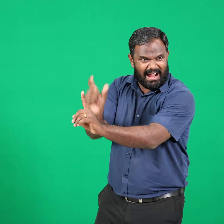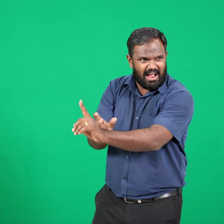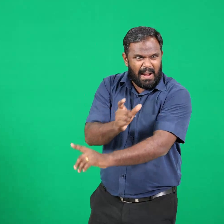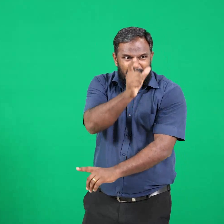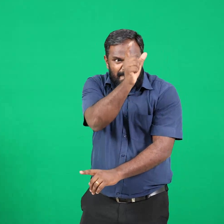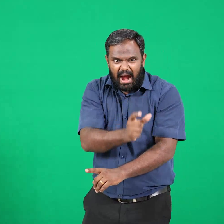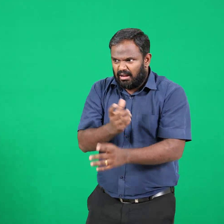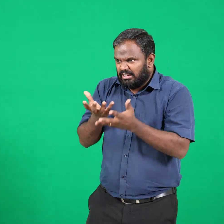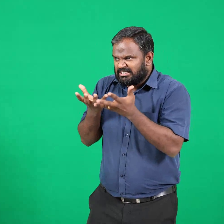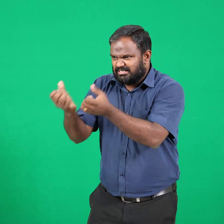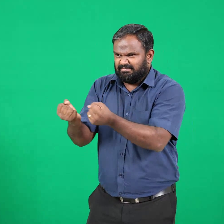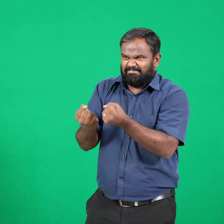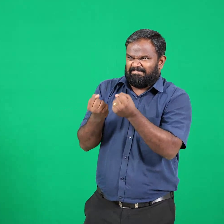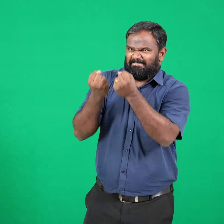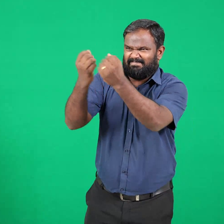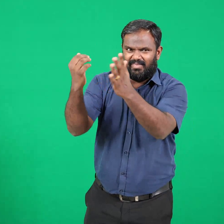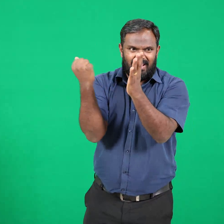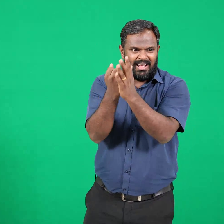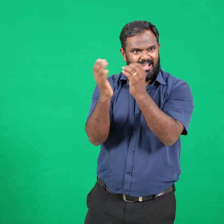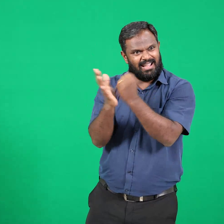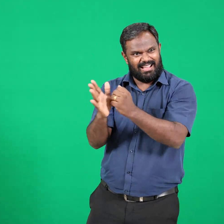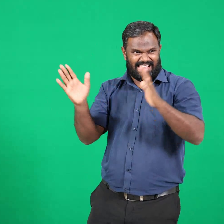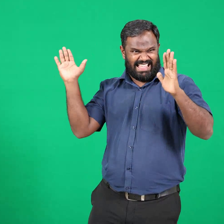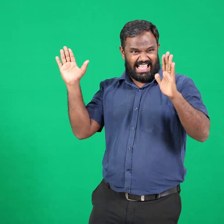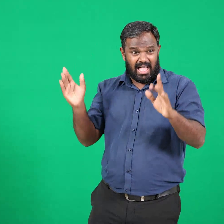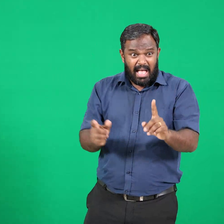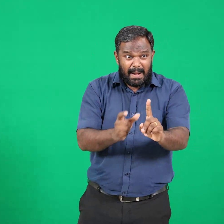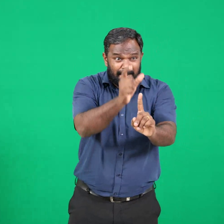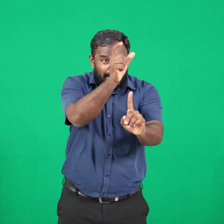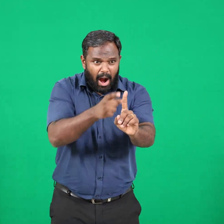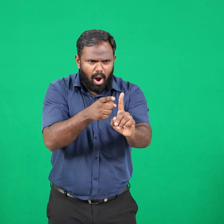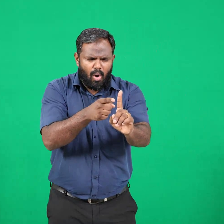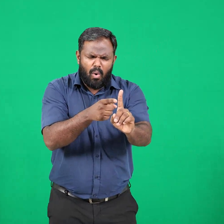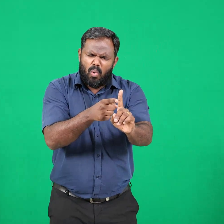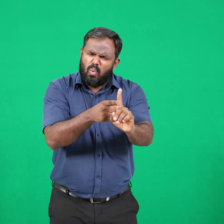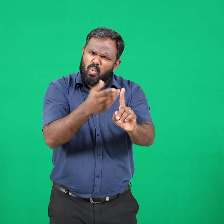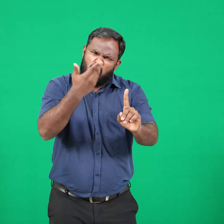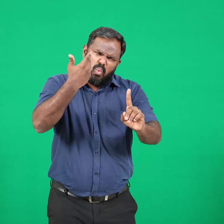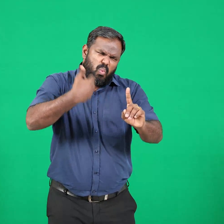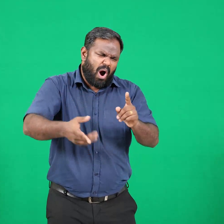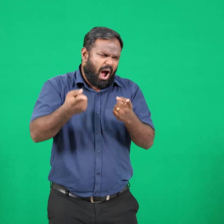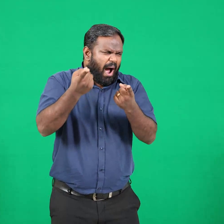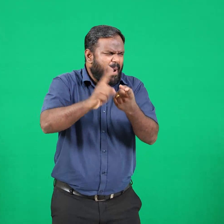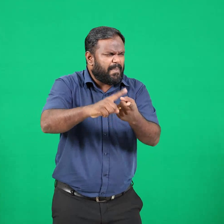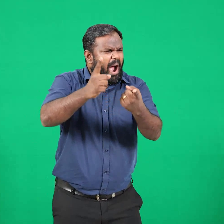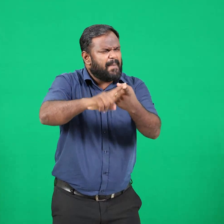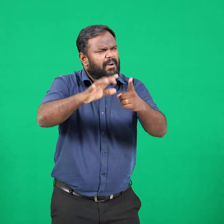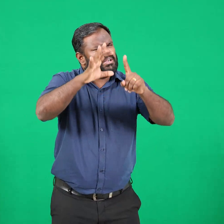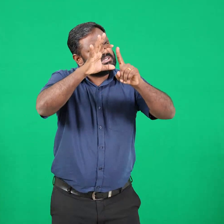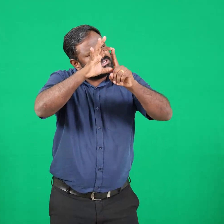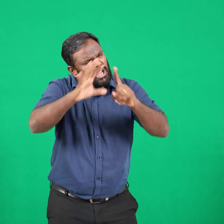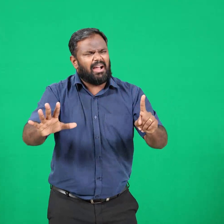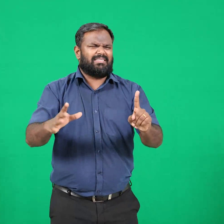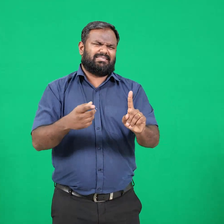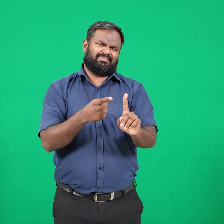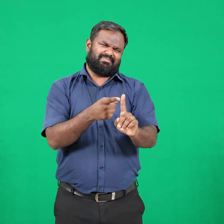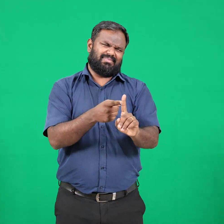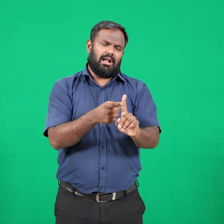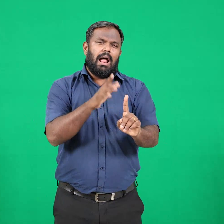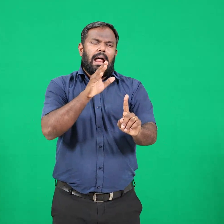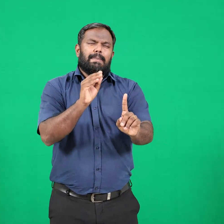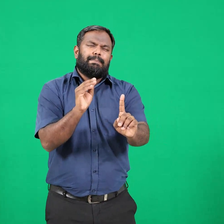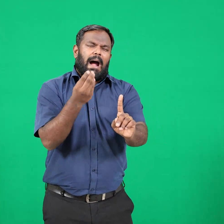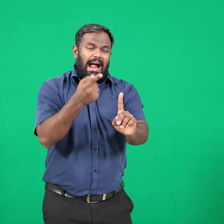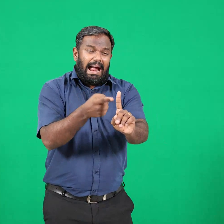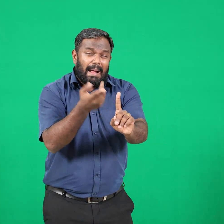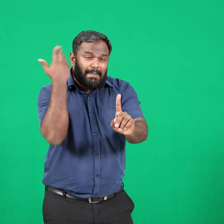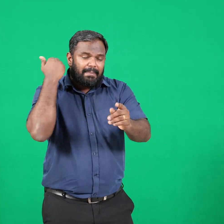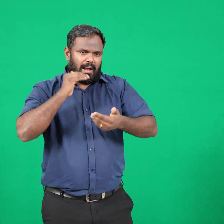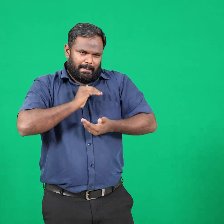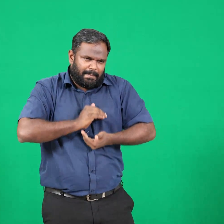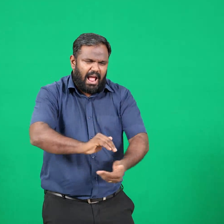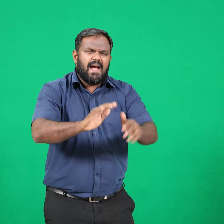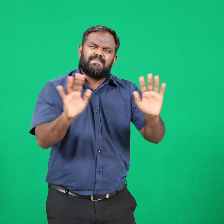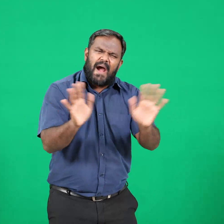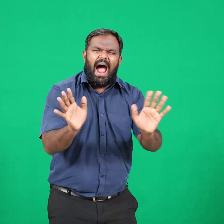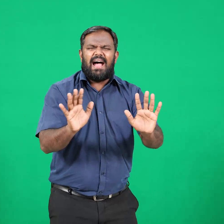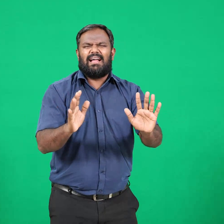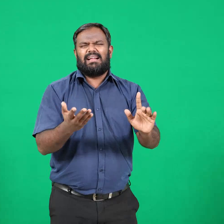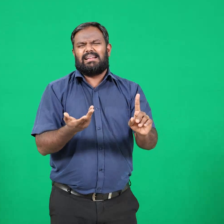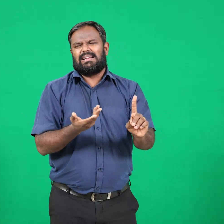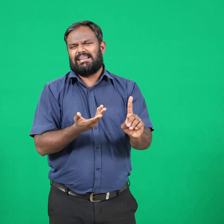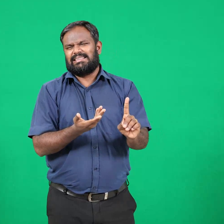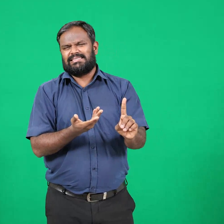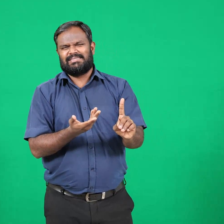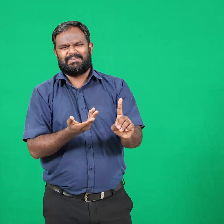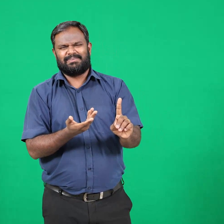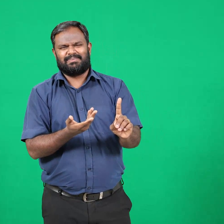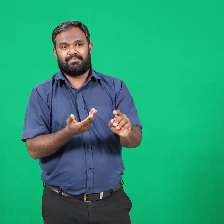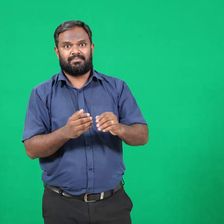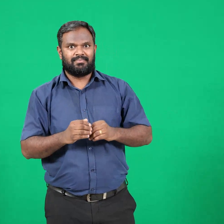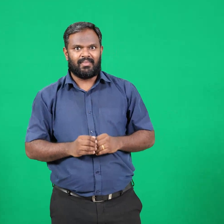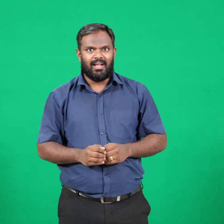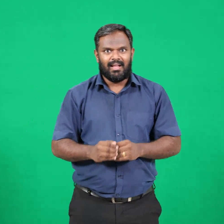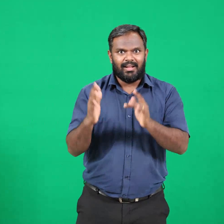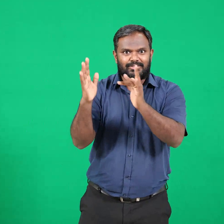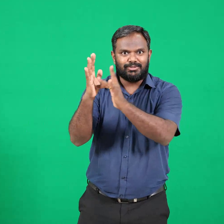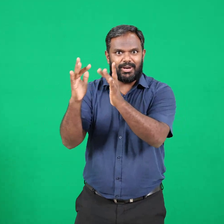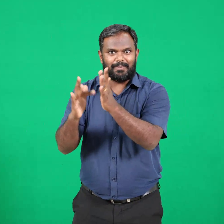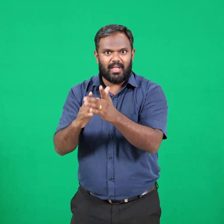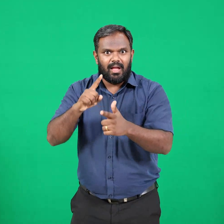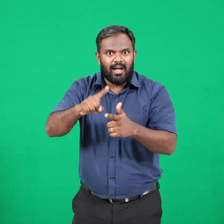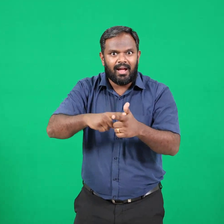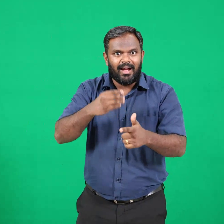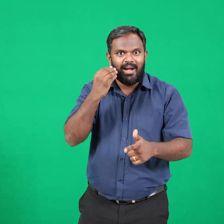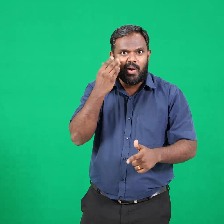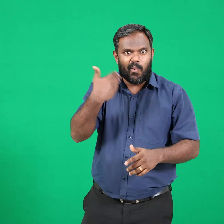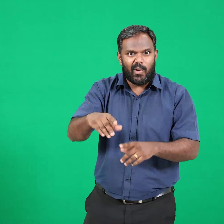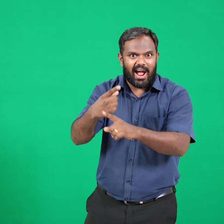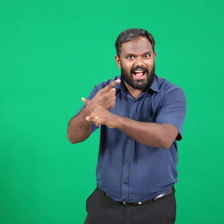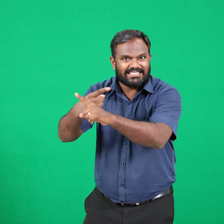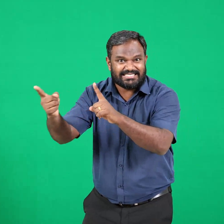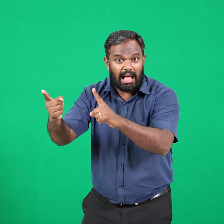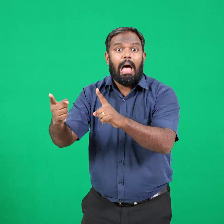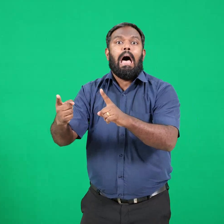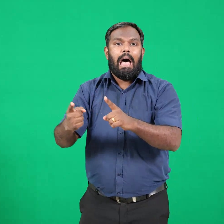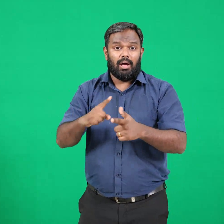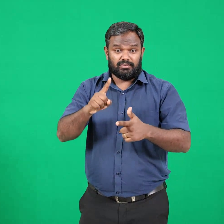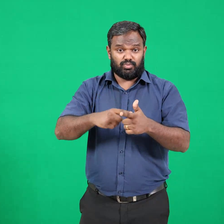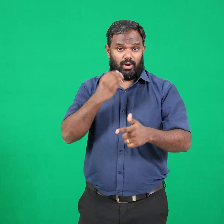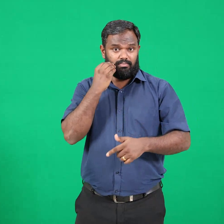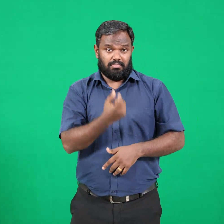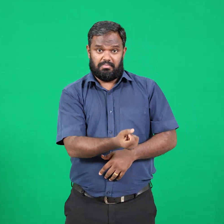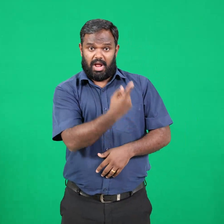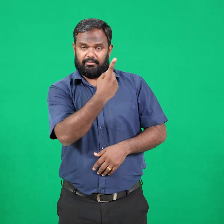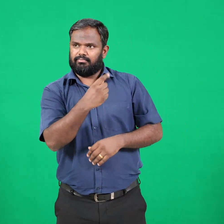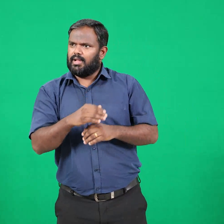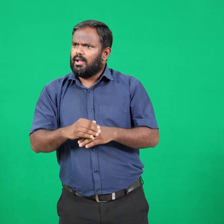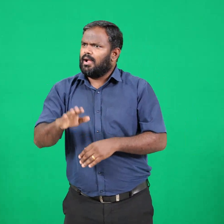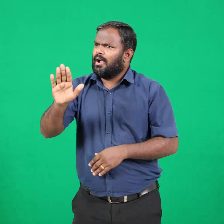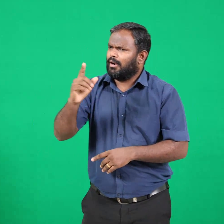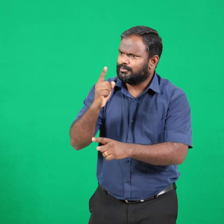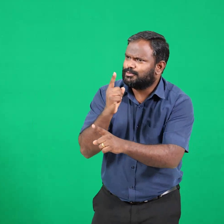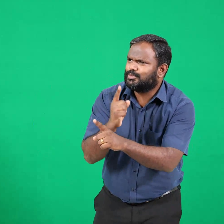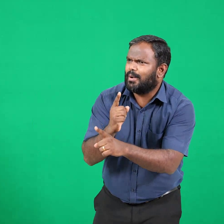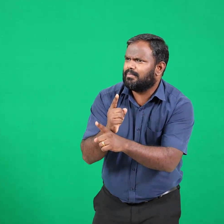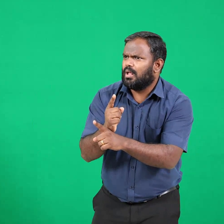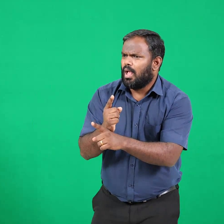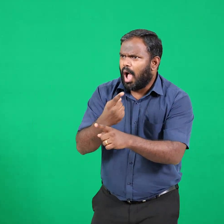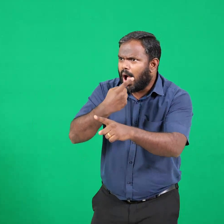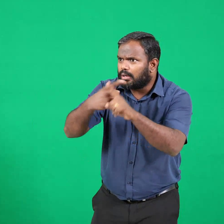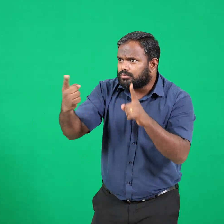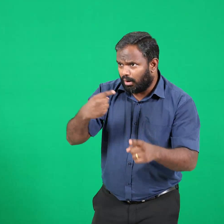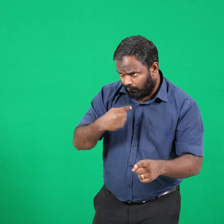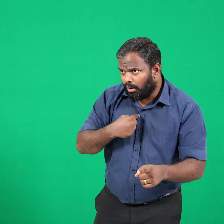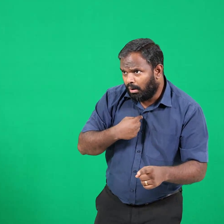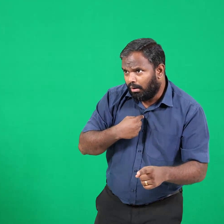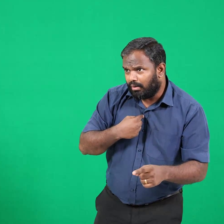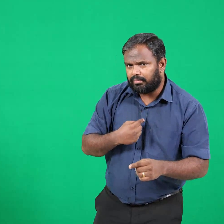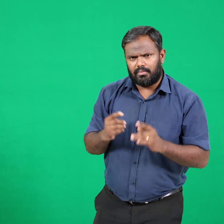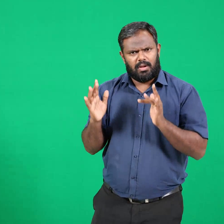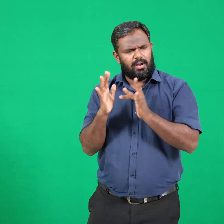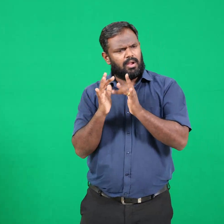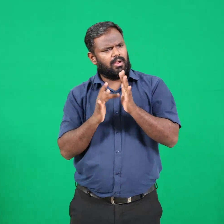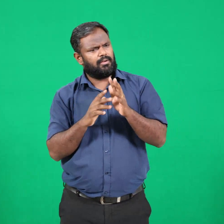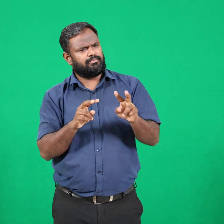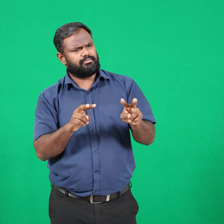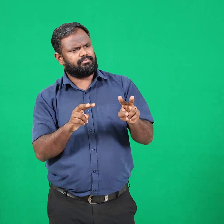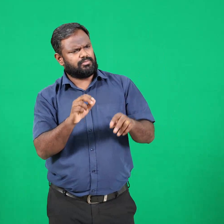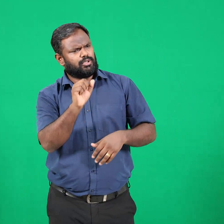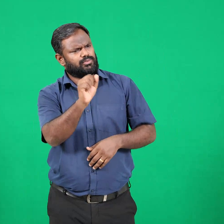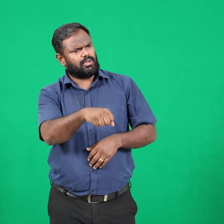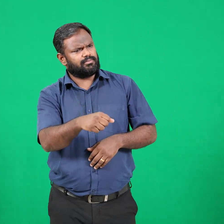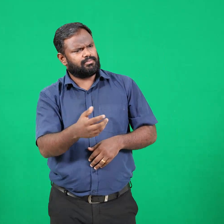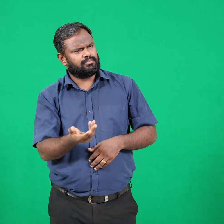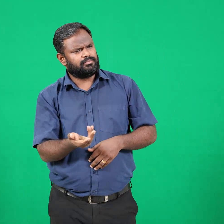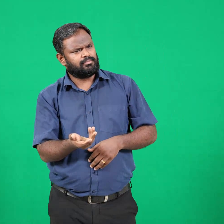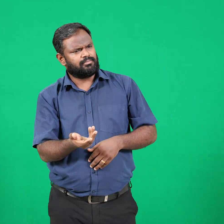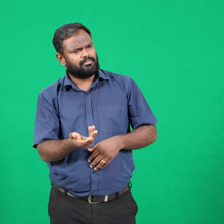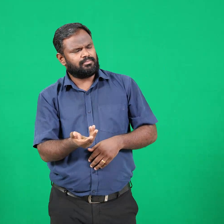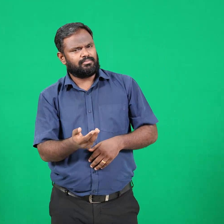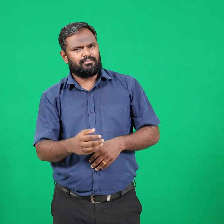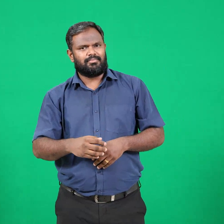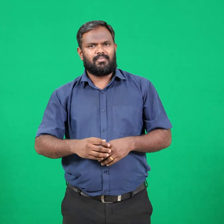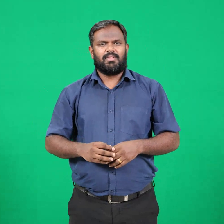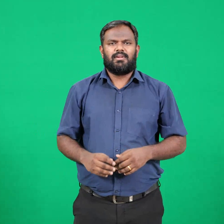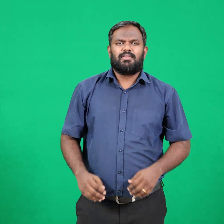It would be better for him if he had not been born." Then Judas, who would betray Him, said, "Surely not I, Rabbi?"